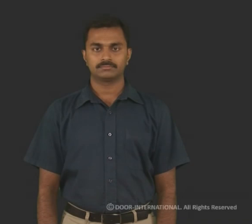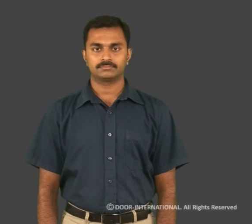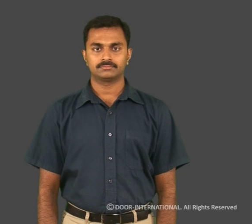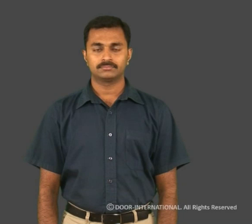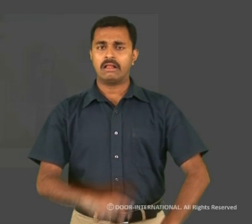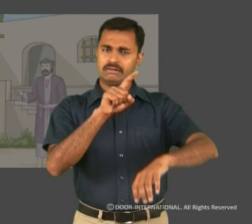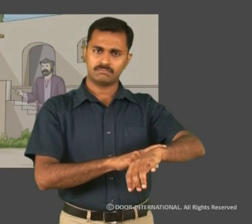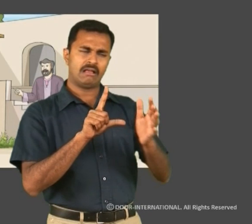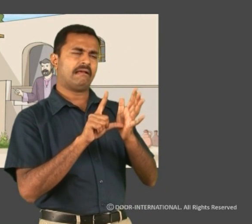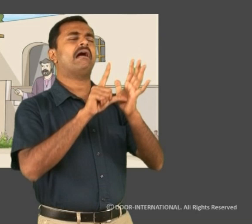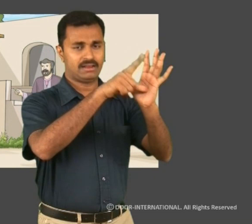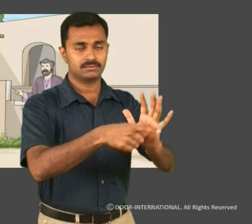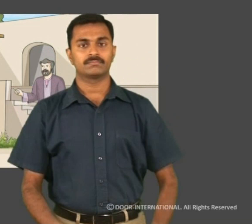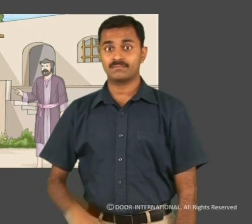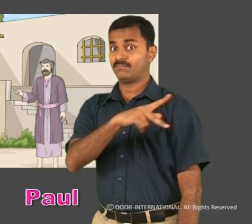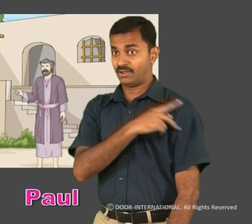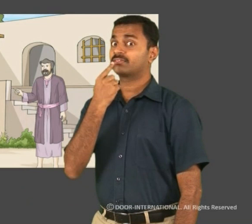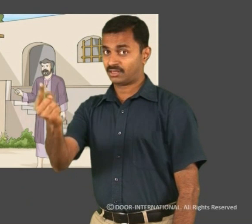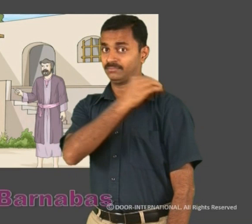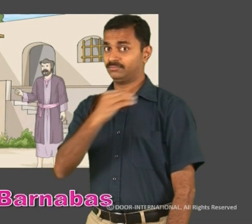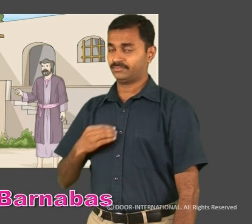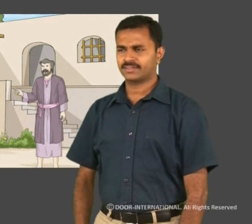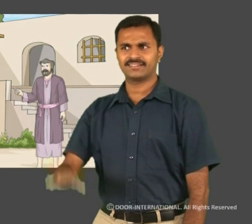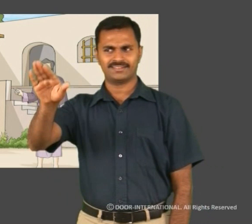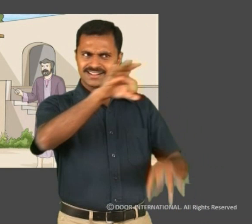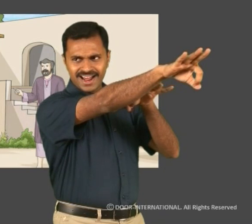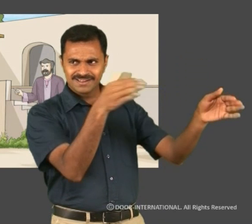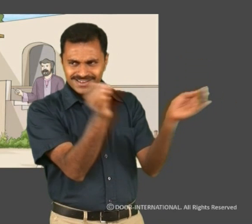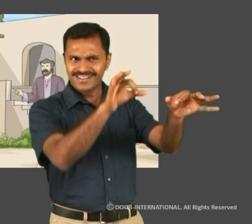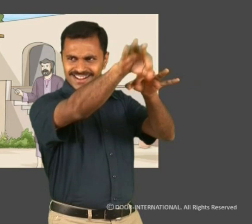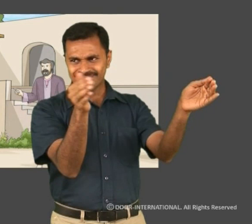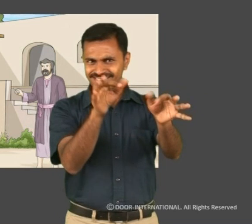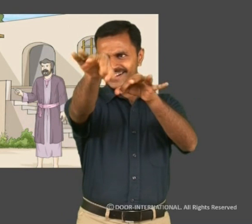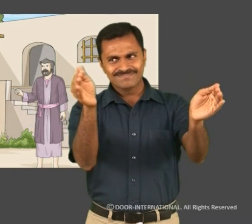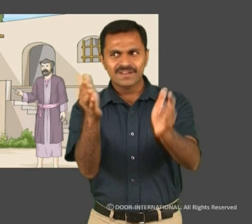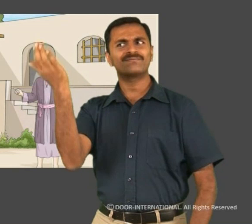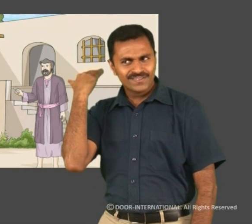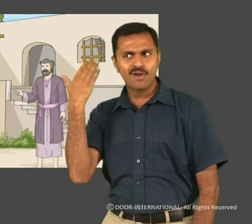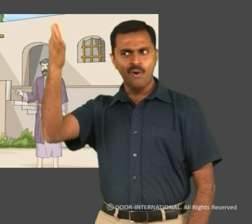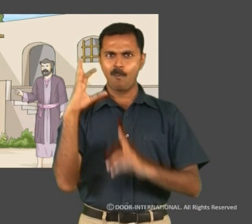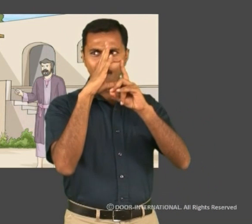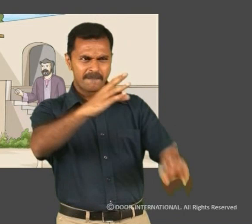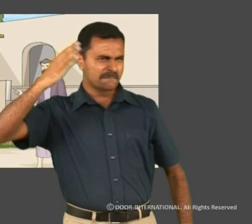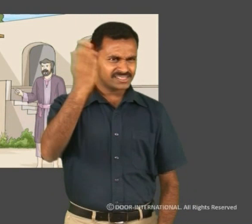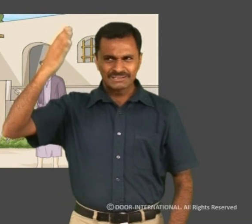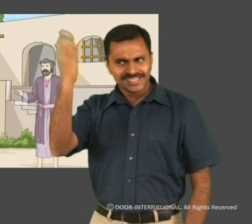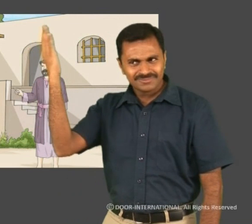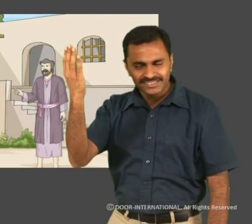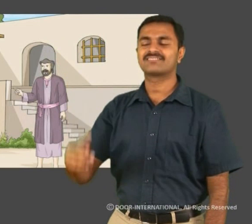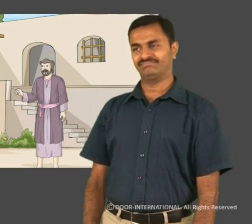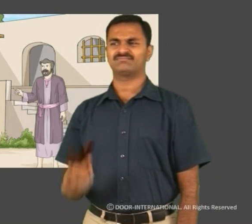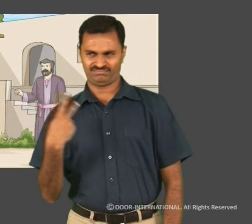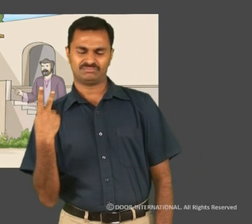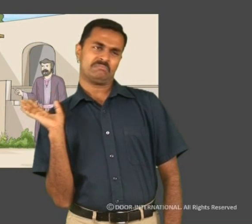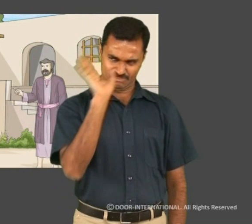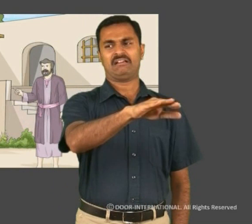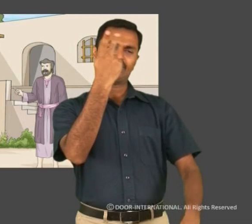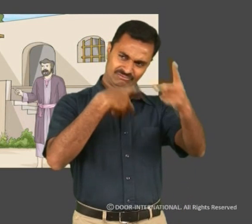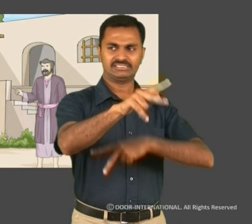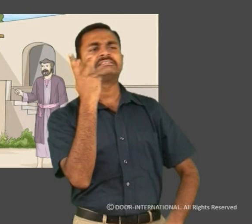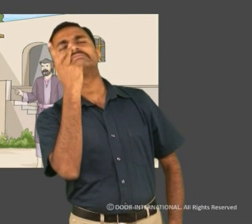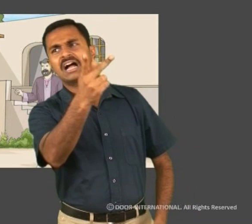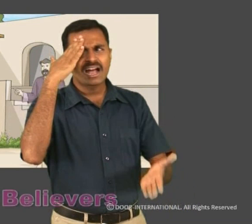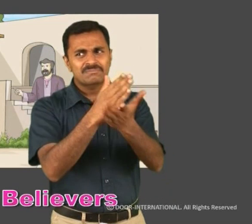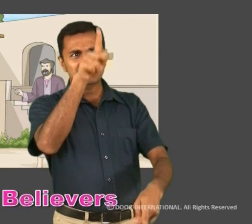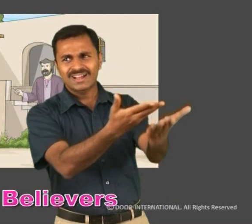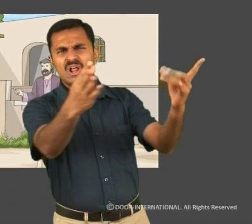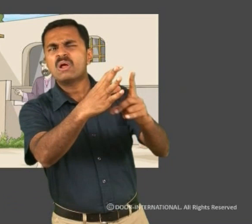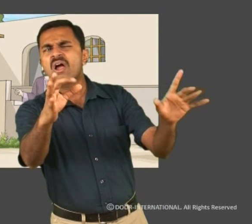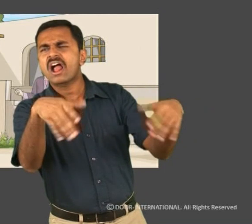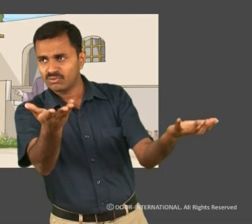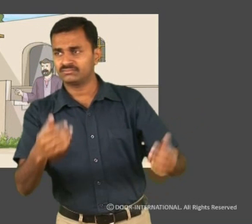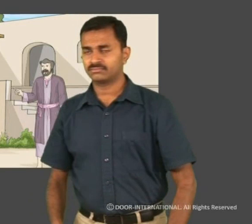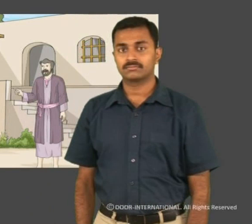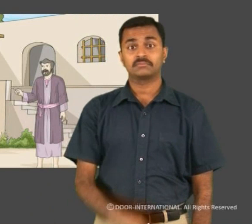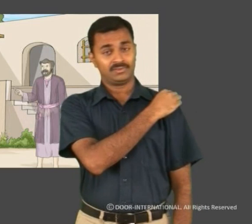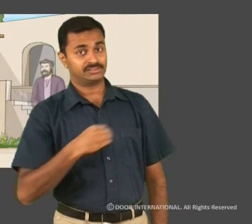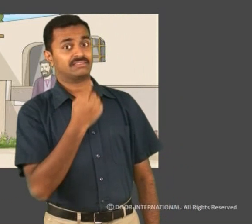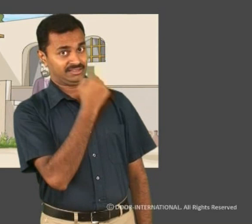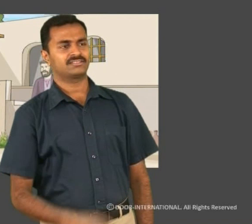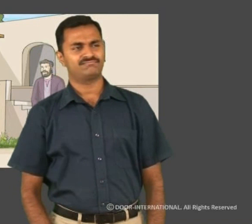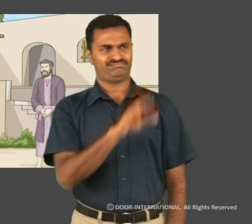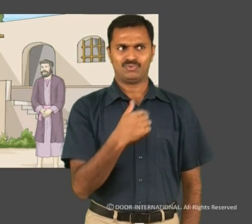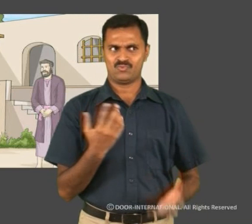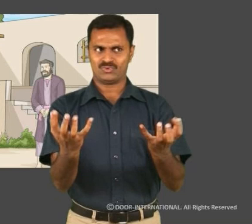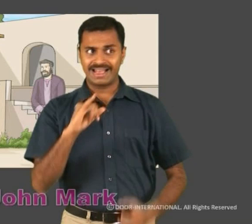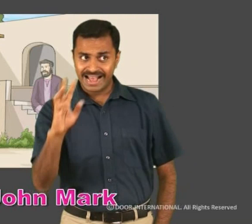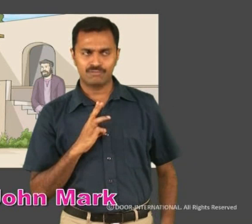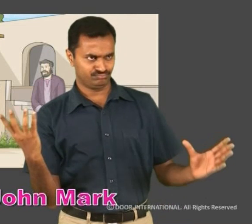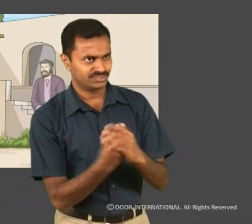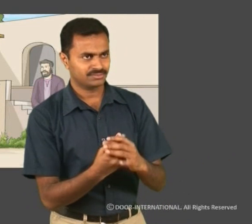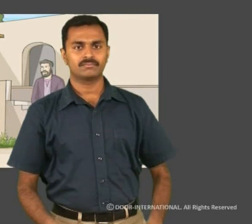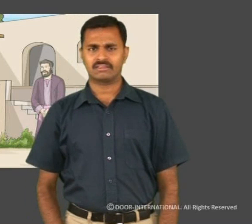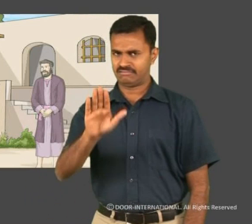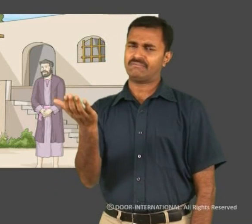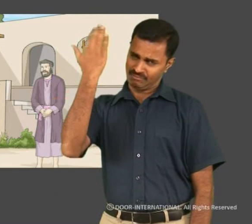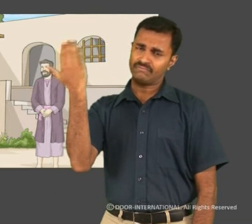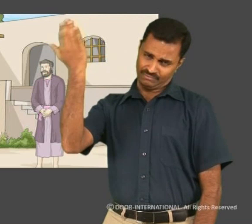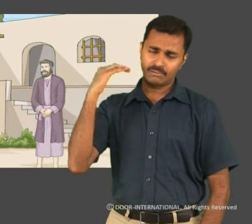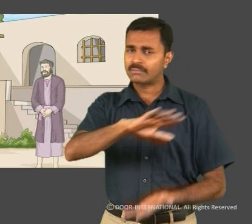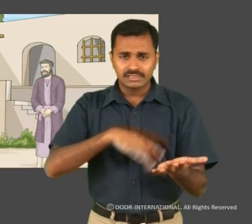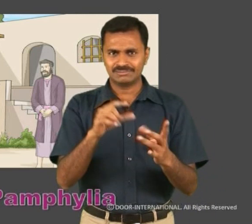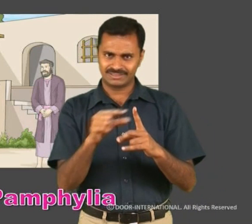Some time later Paul said to Barnabas, “Let us go back and visit the brothers in every town where we proclaimed the word of the Lord, to see how they are doing.”